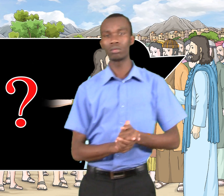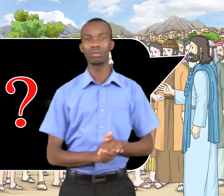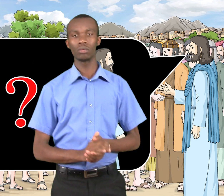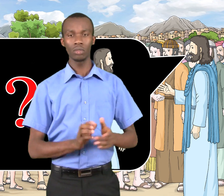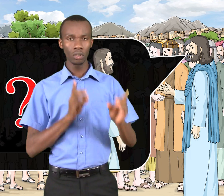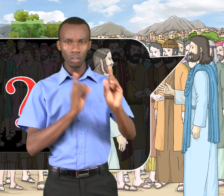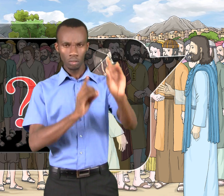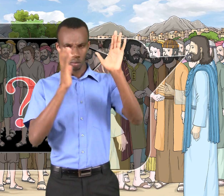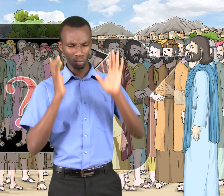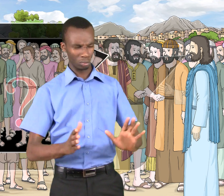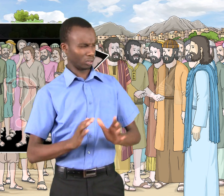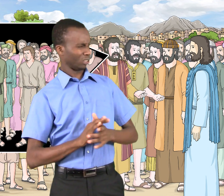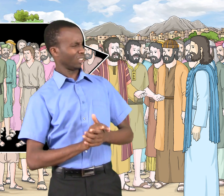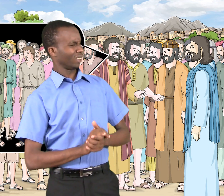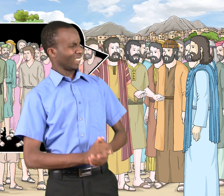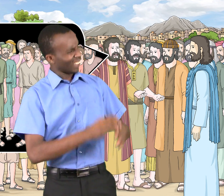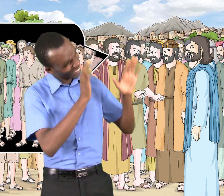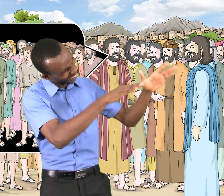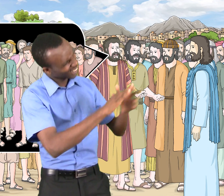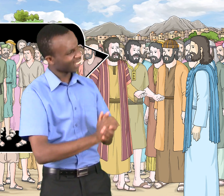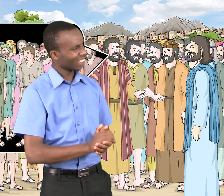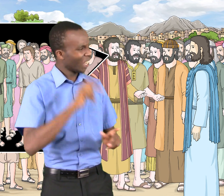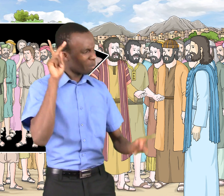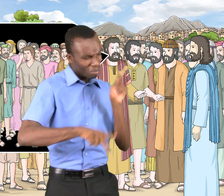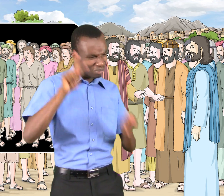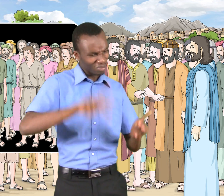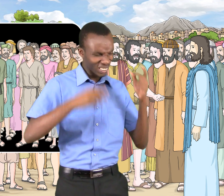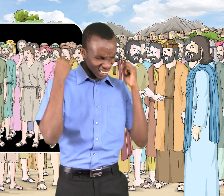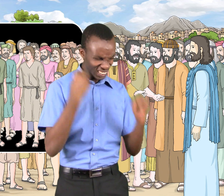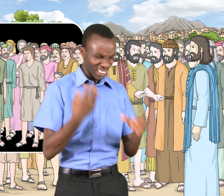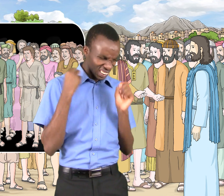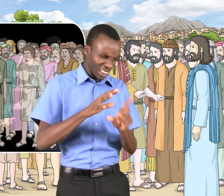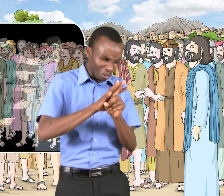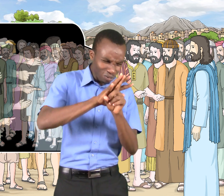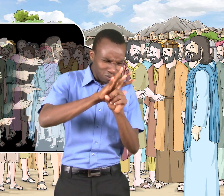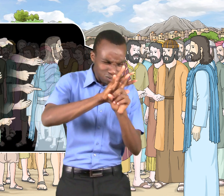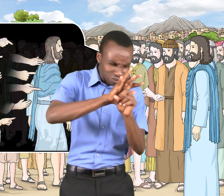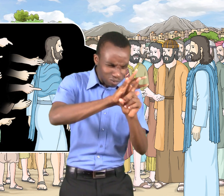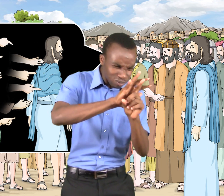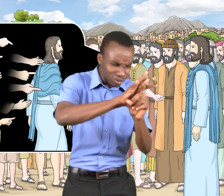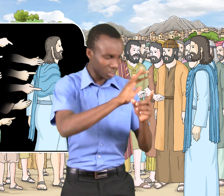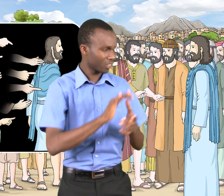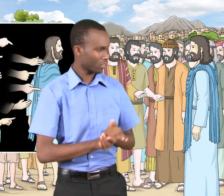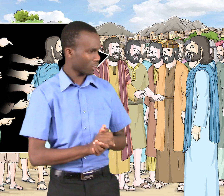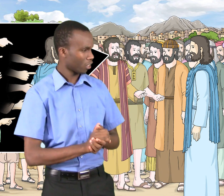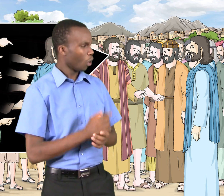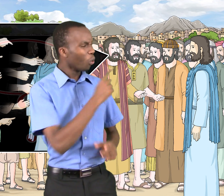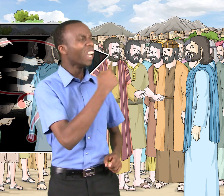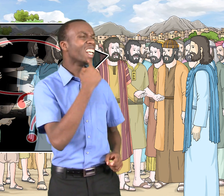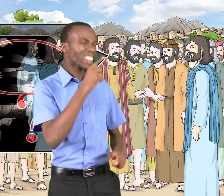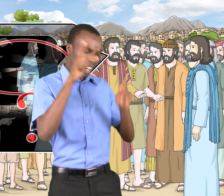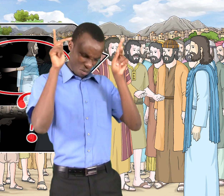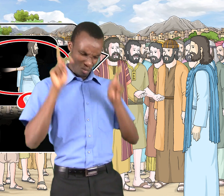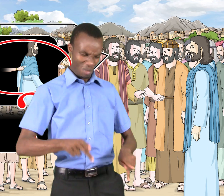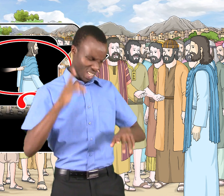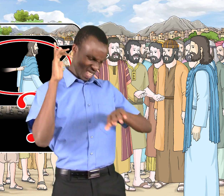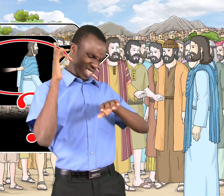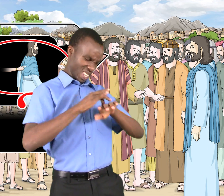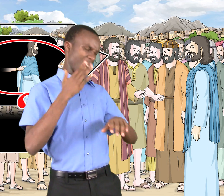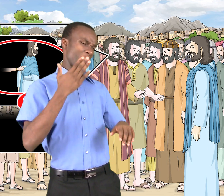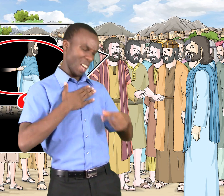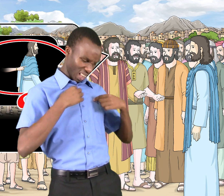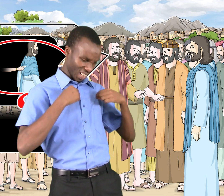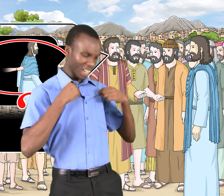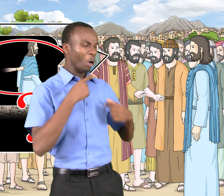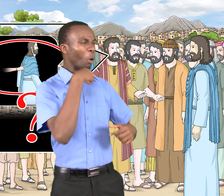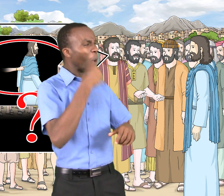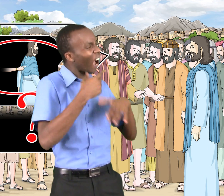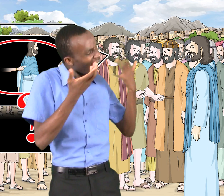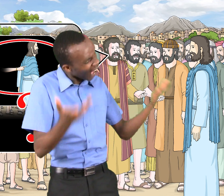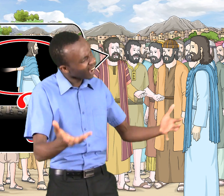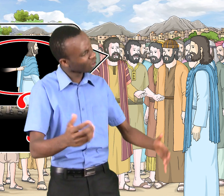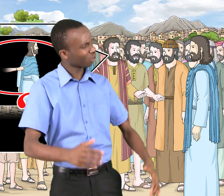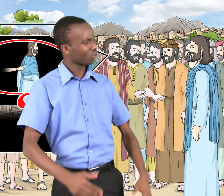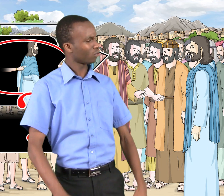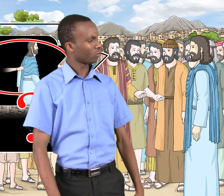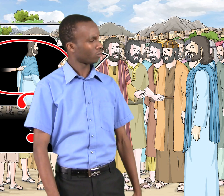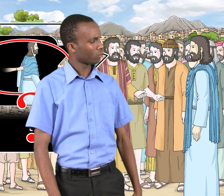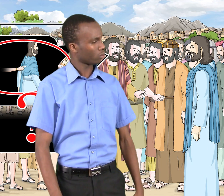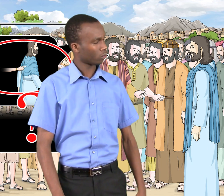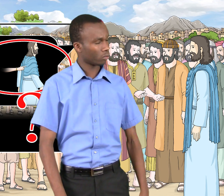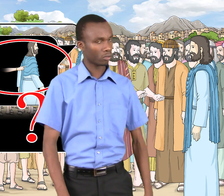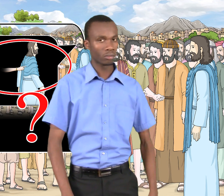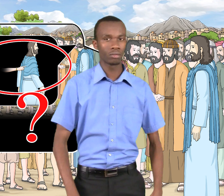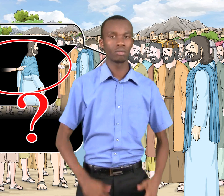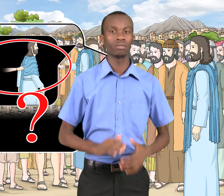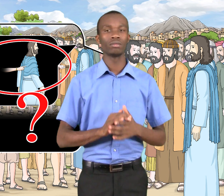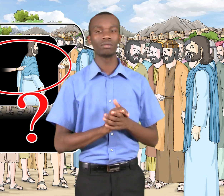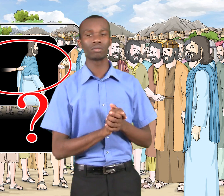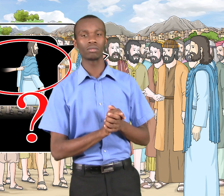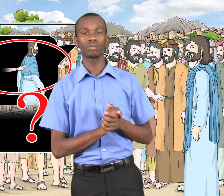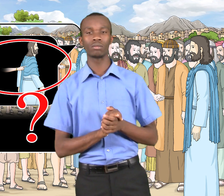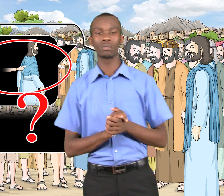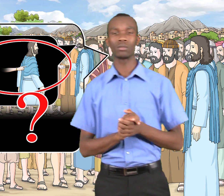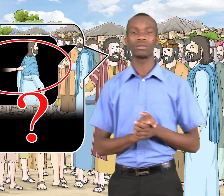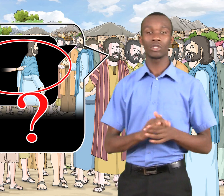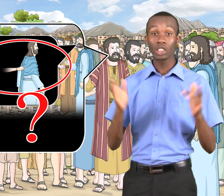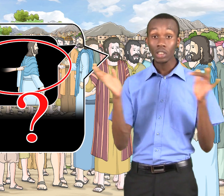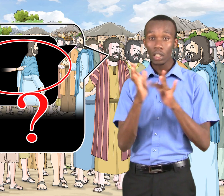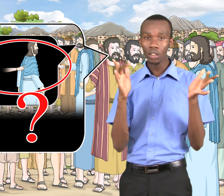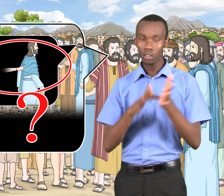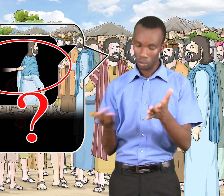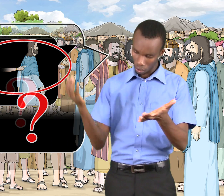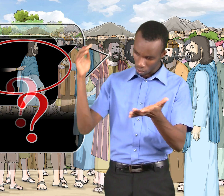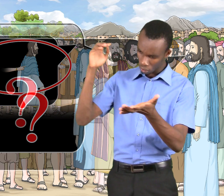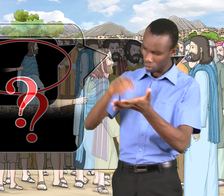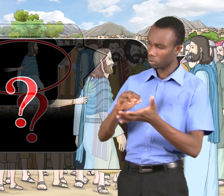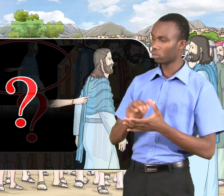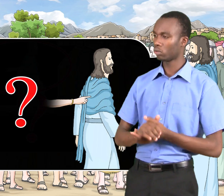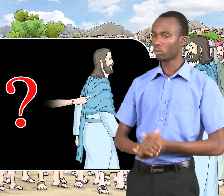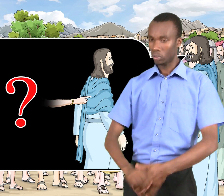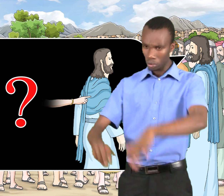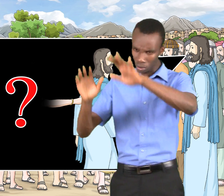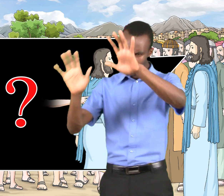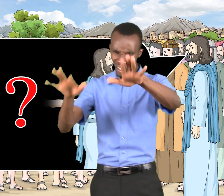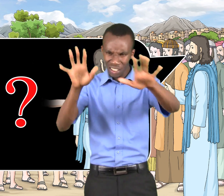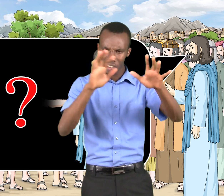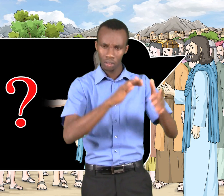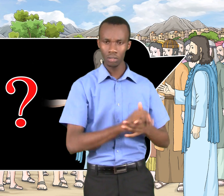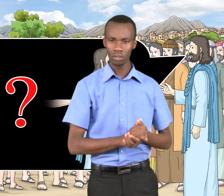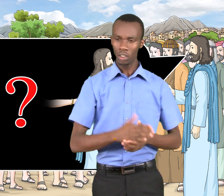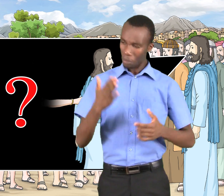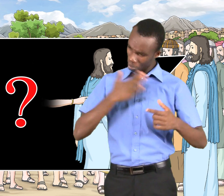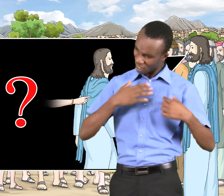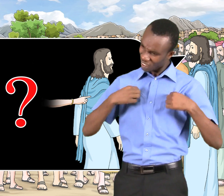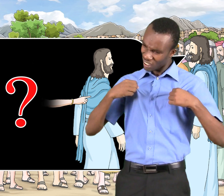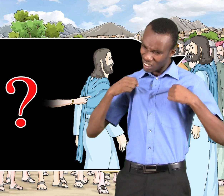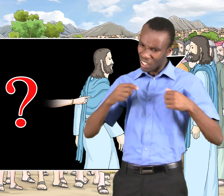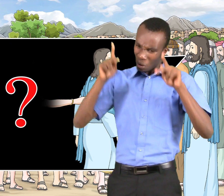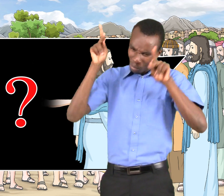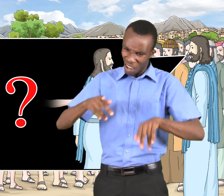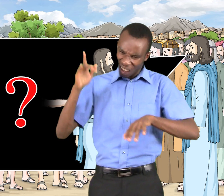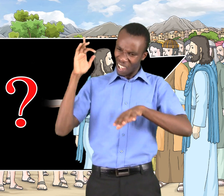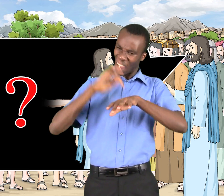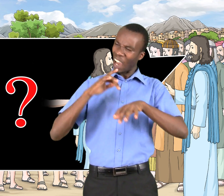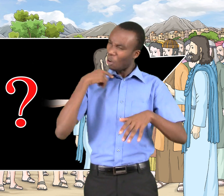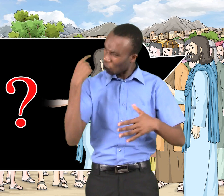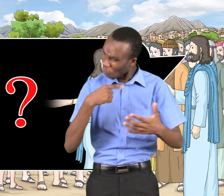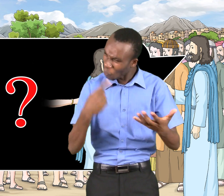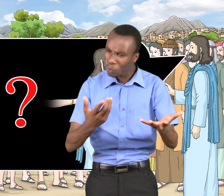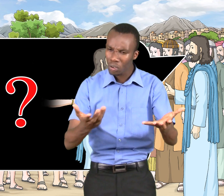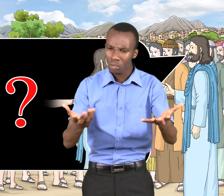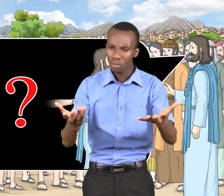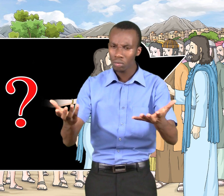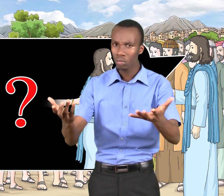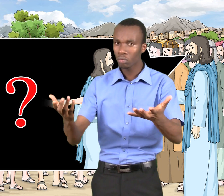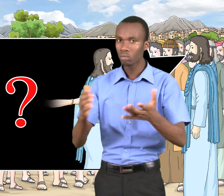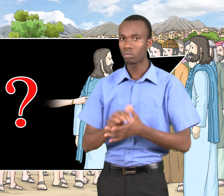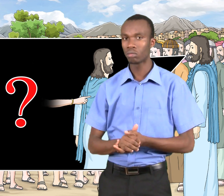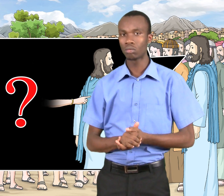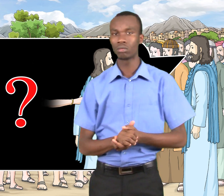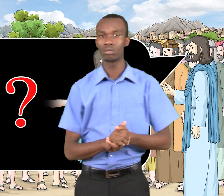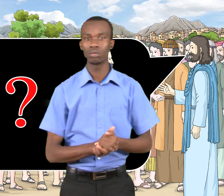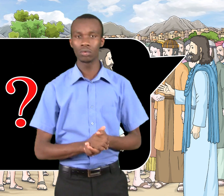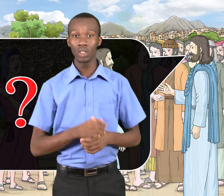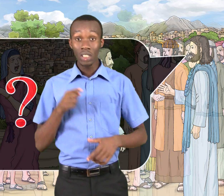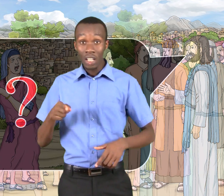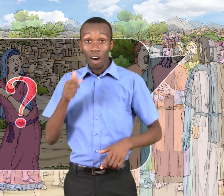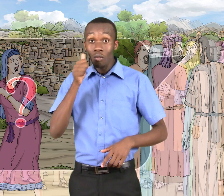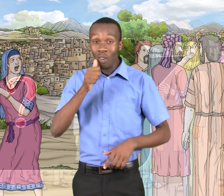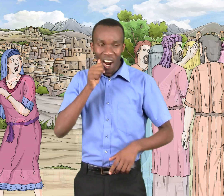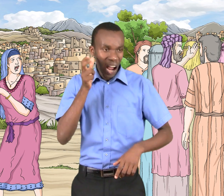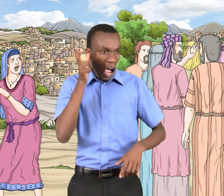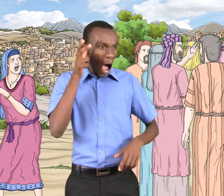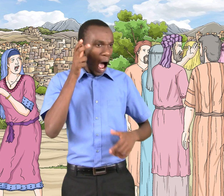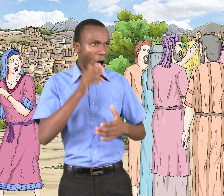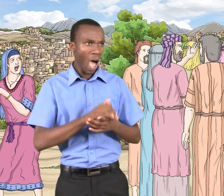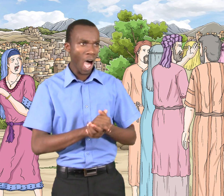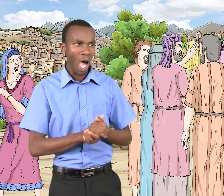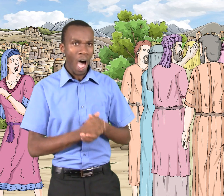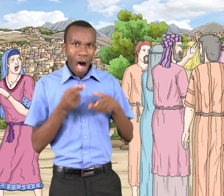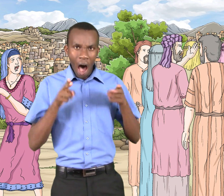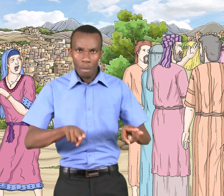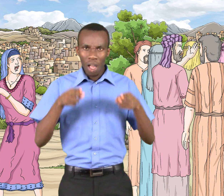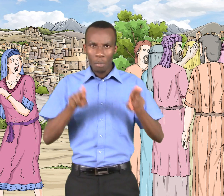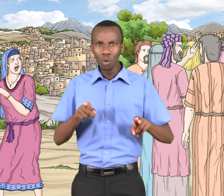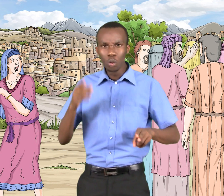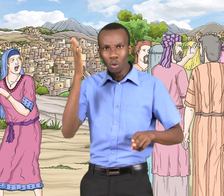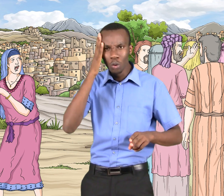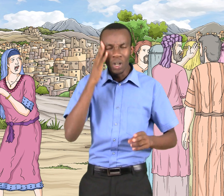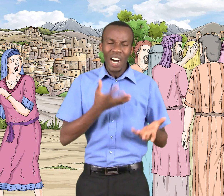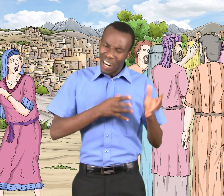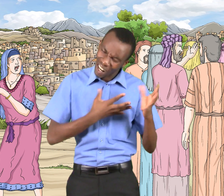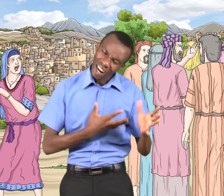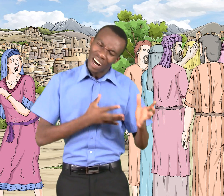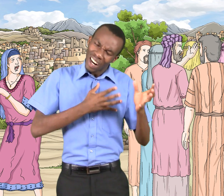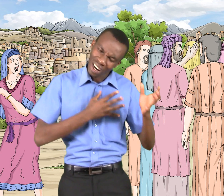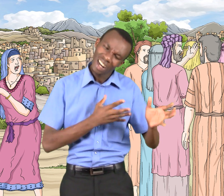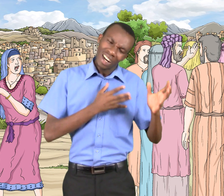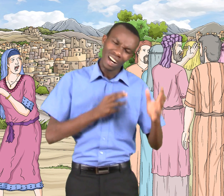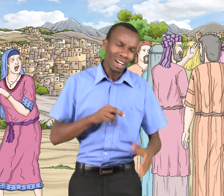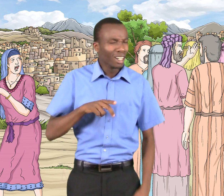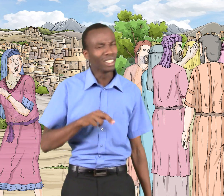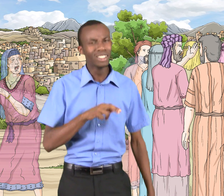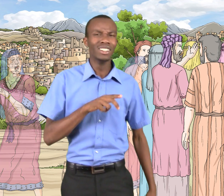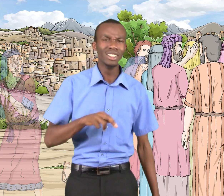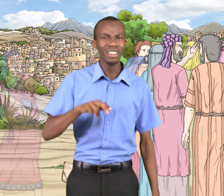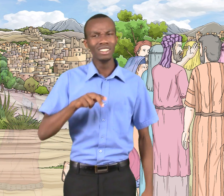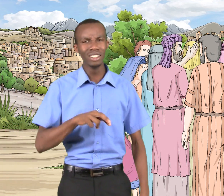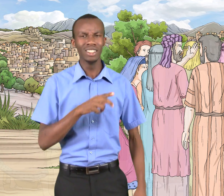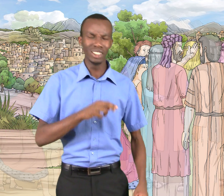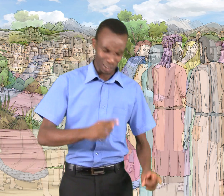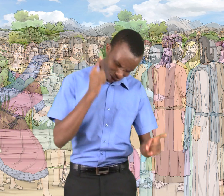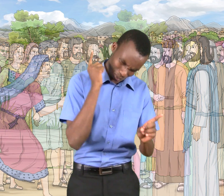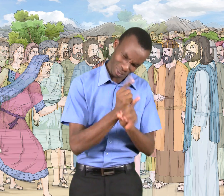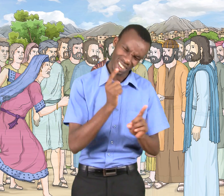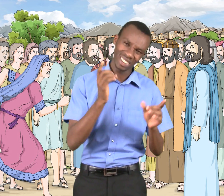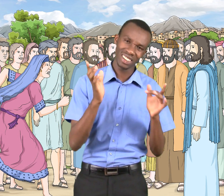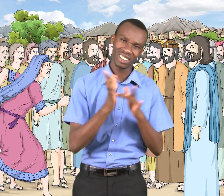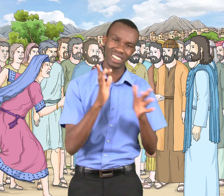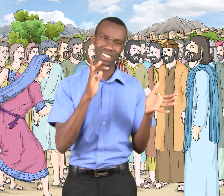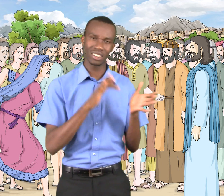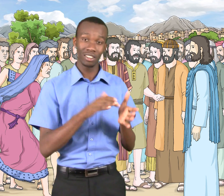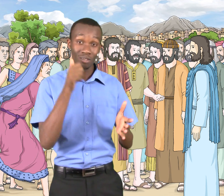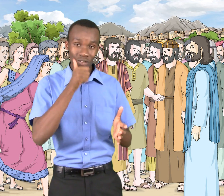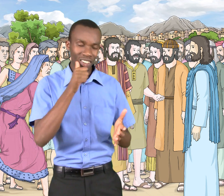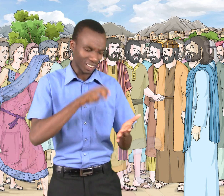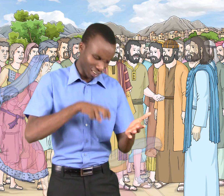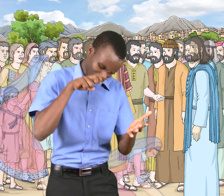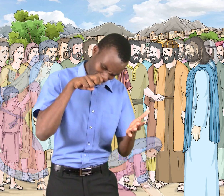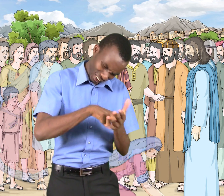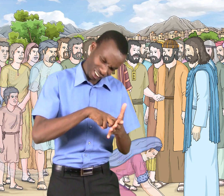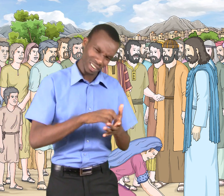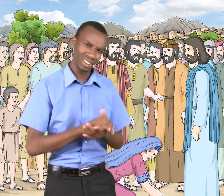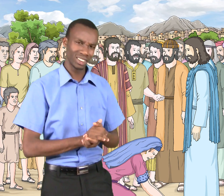His disciples answered, “You can see the crowd pressing in on You, and yet You ask, ‘Who touched Me?’” But He kept looking around to see who had done this.